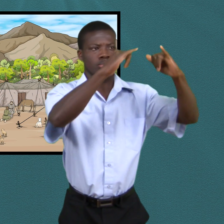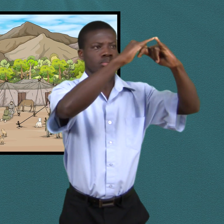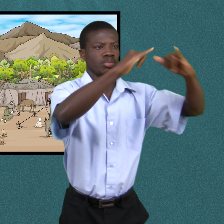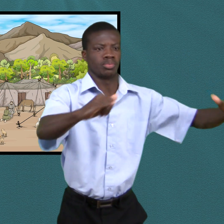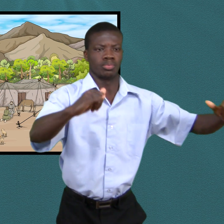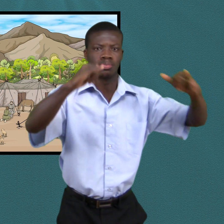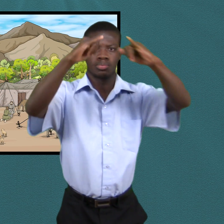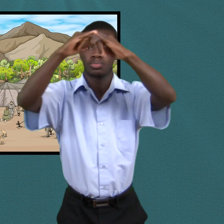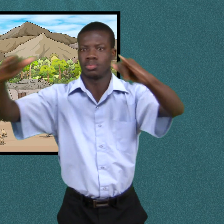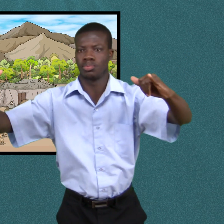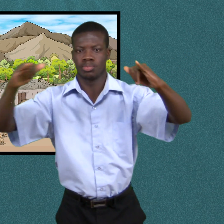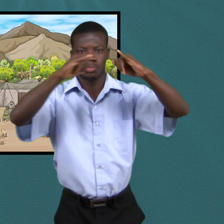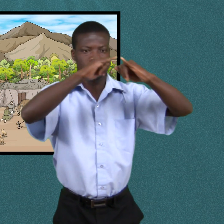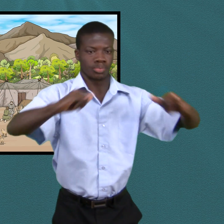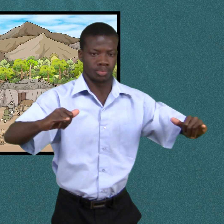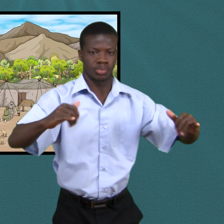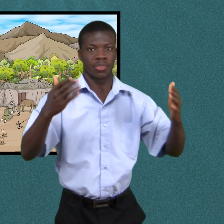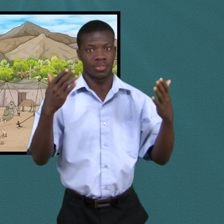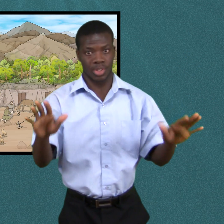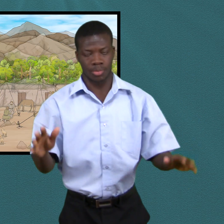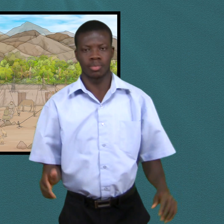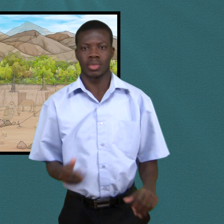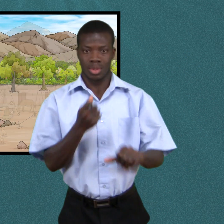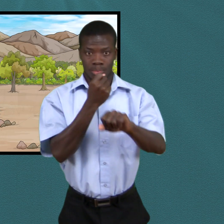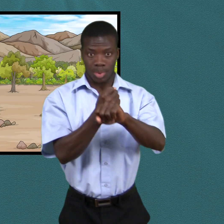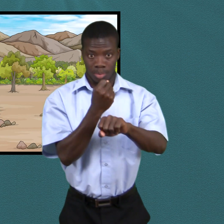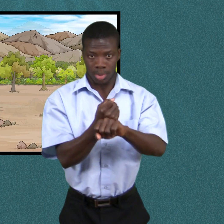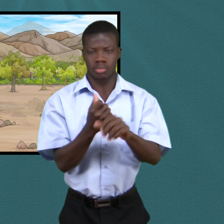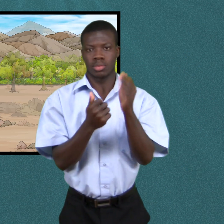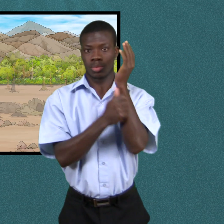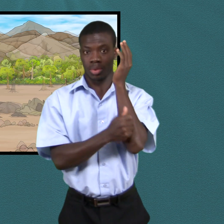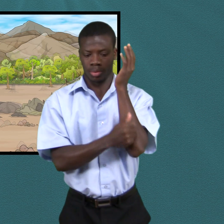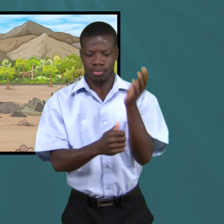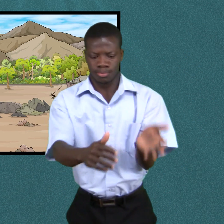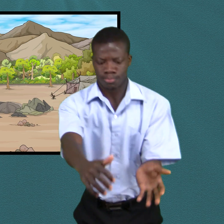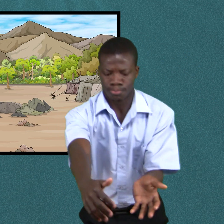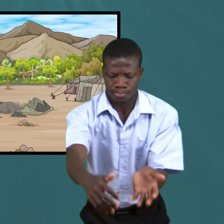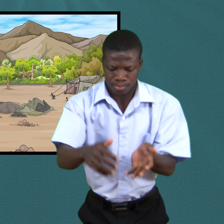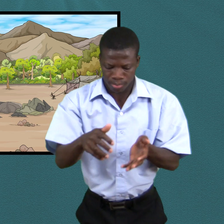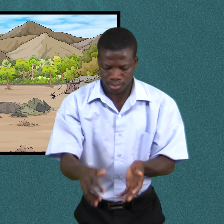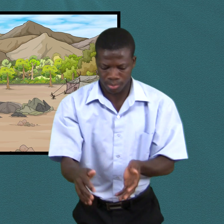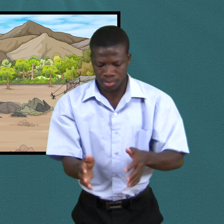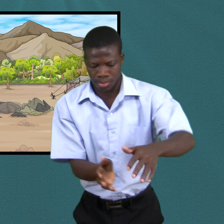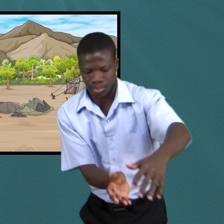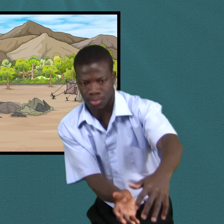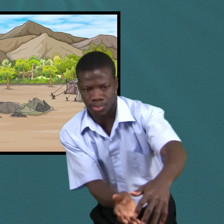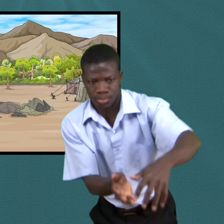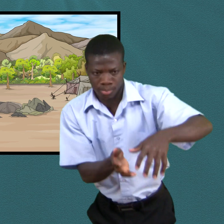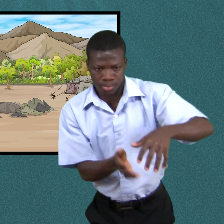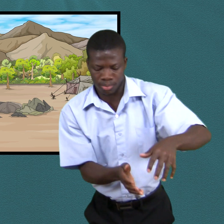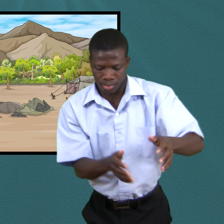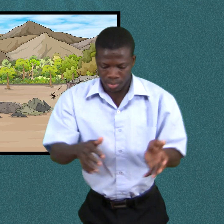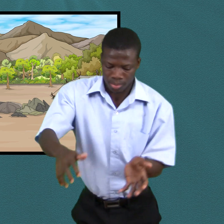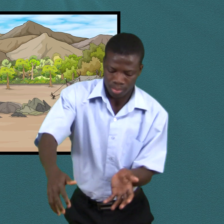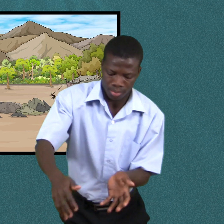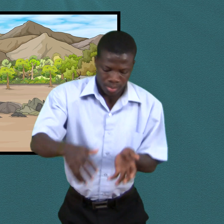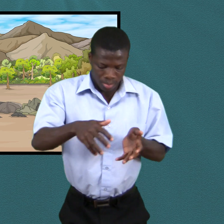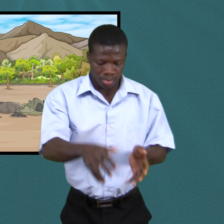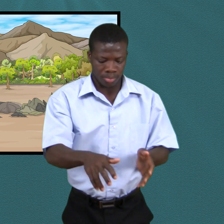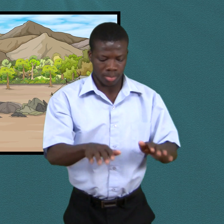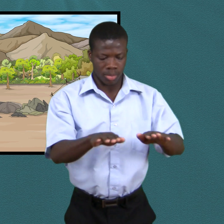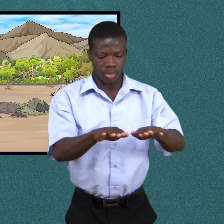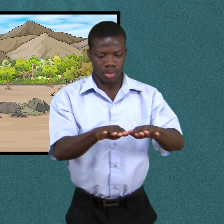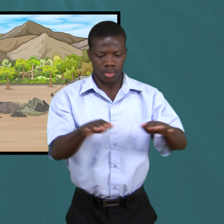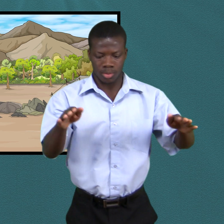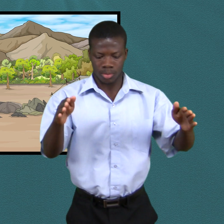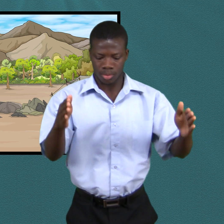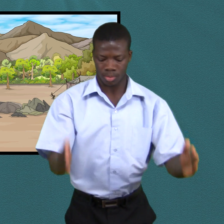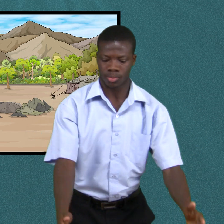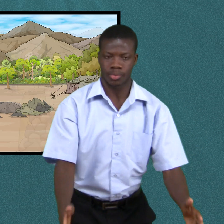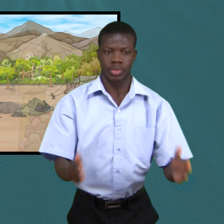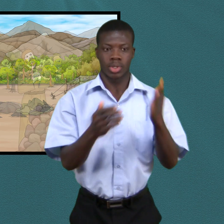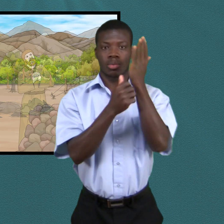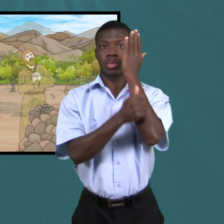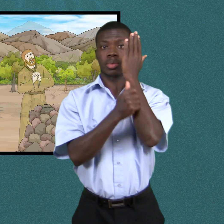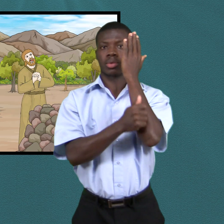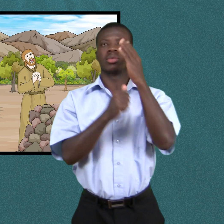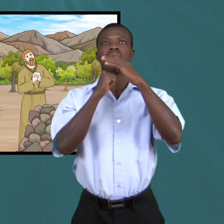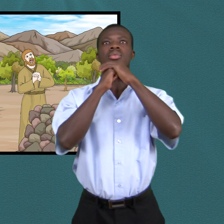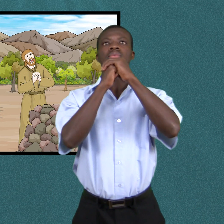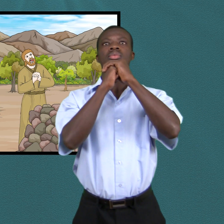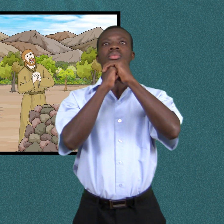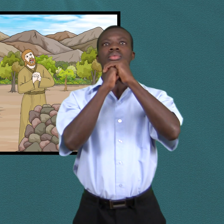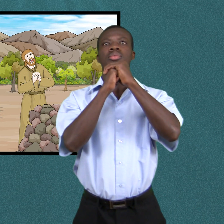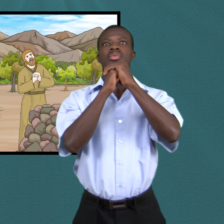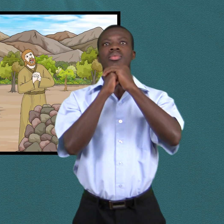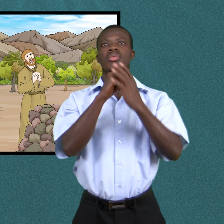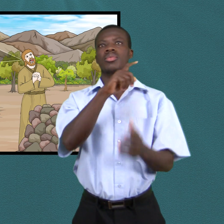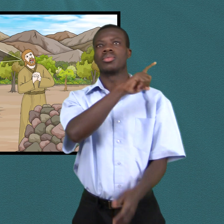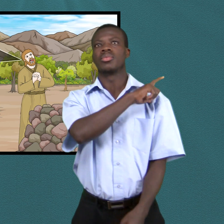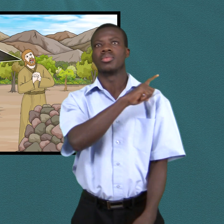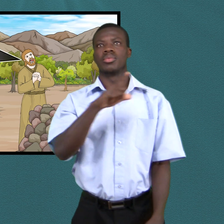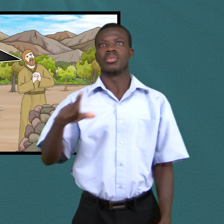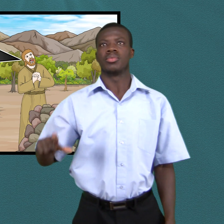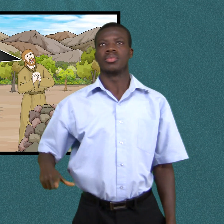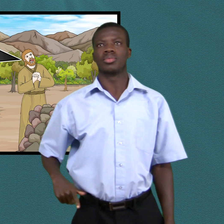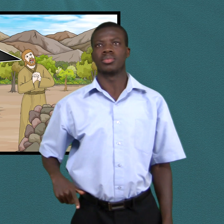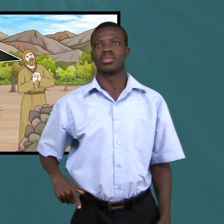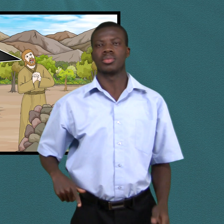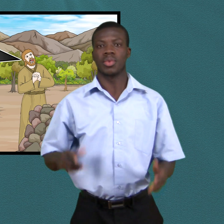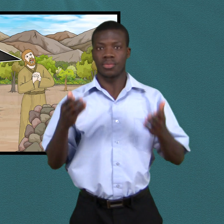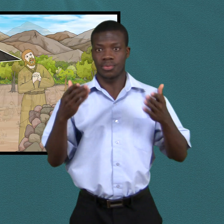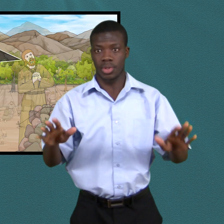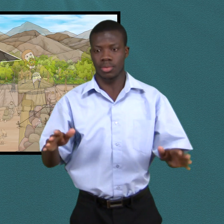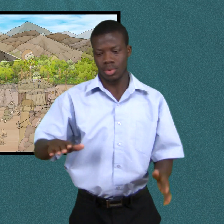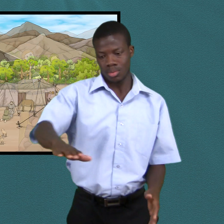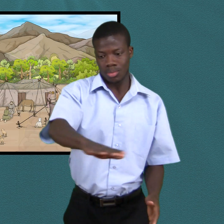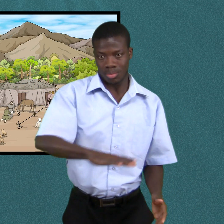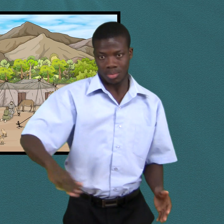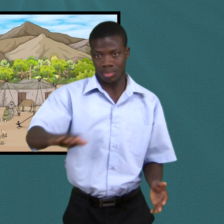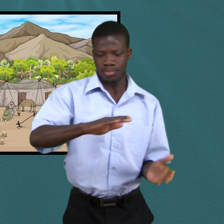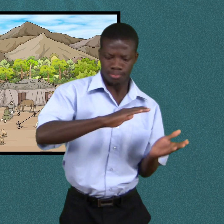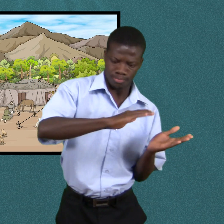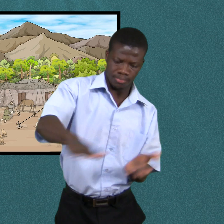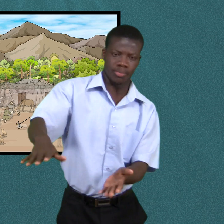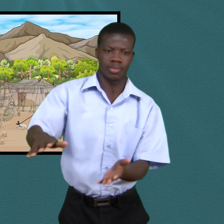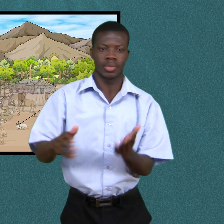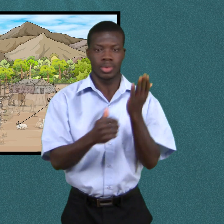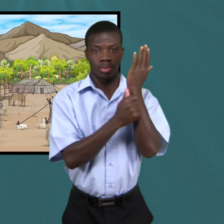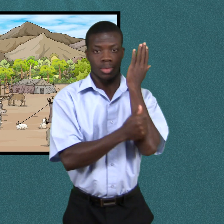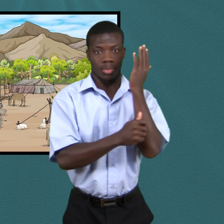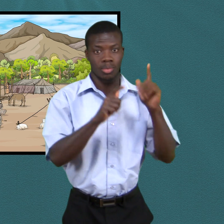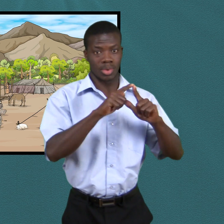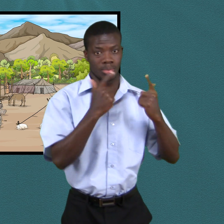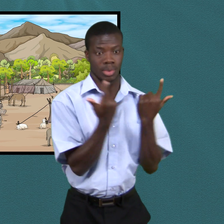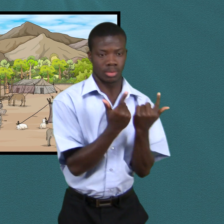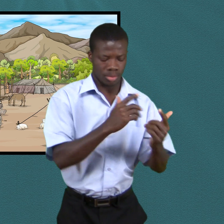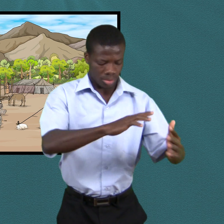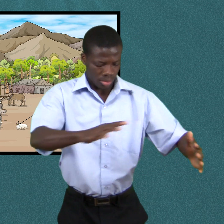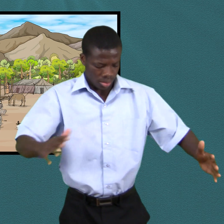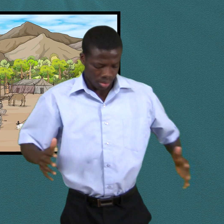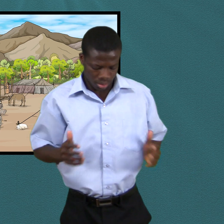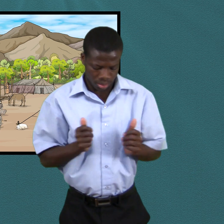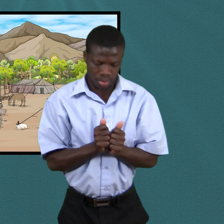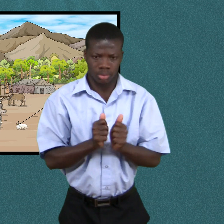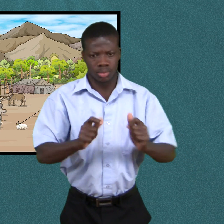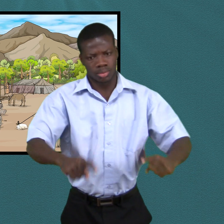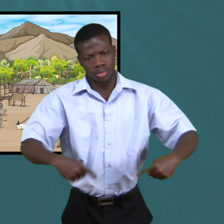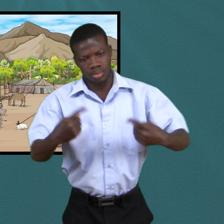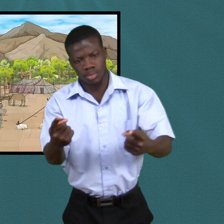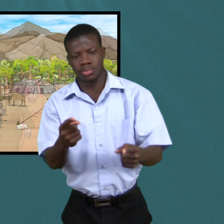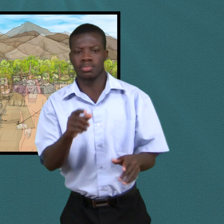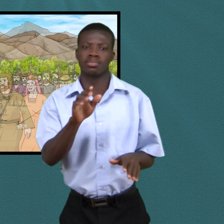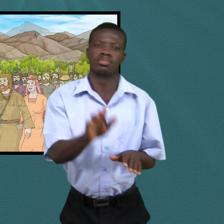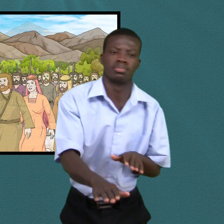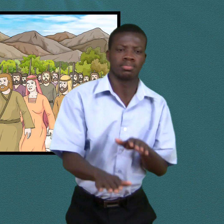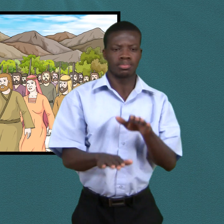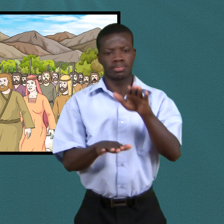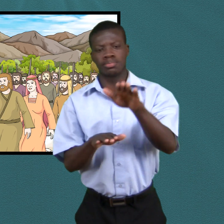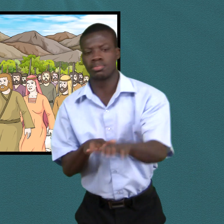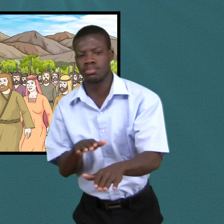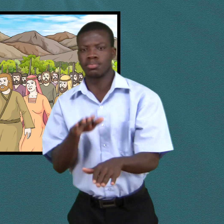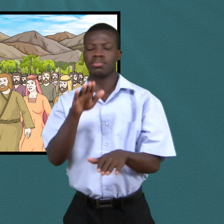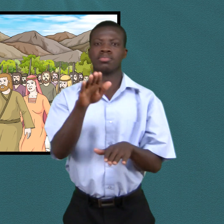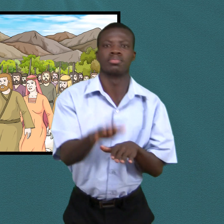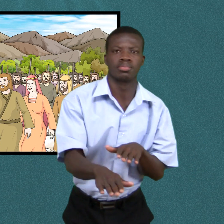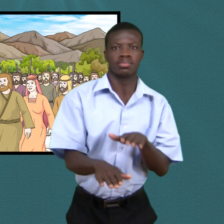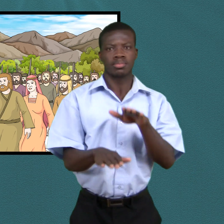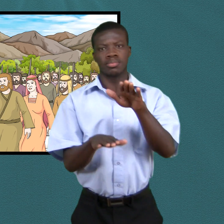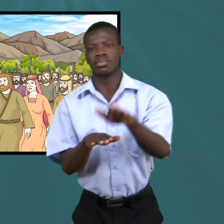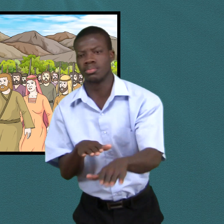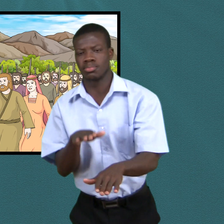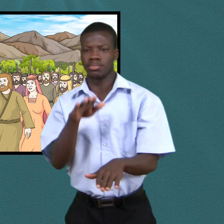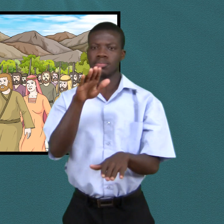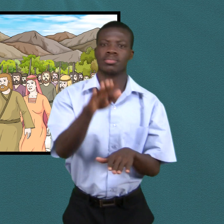There he built an altar to the LORD, and he called on the name of the LORD.